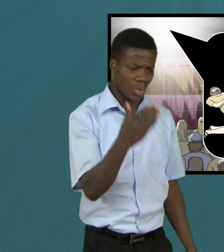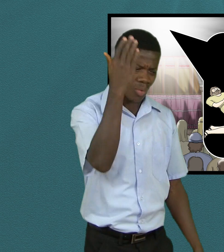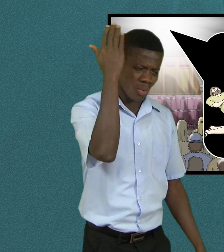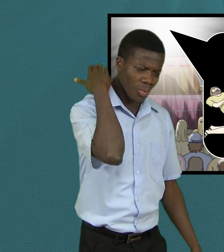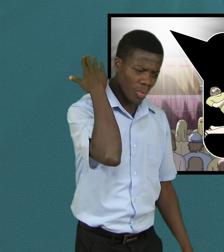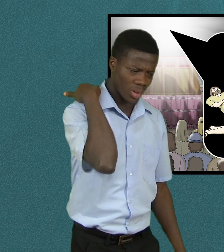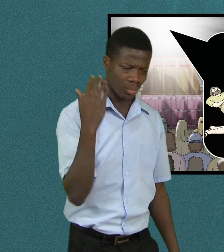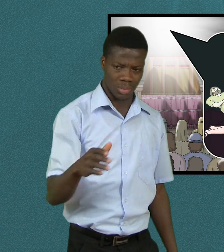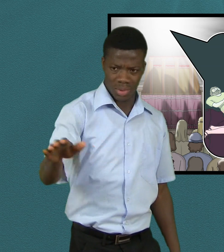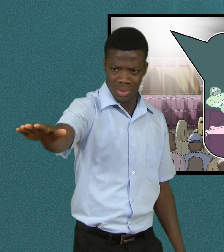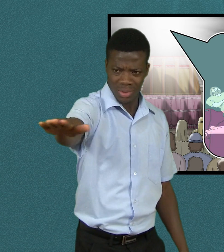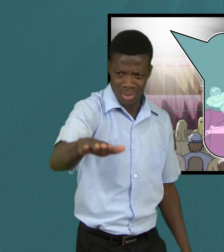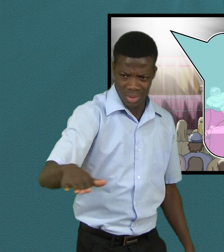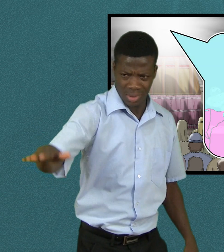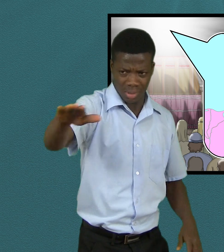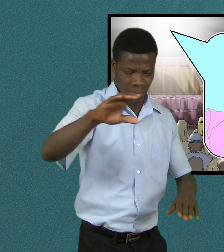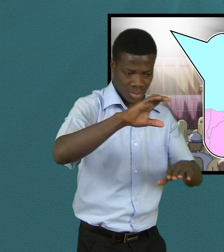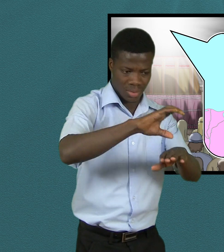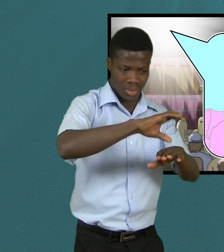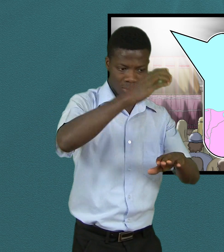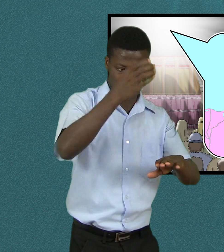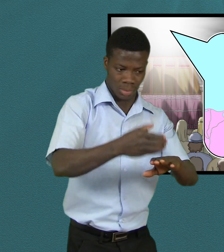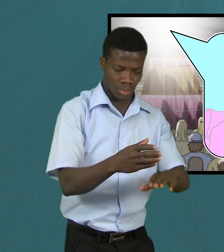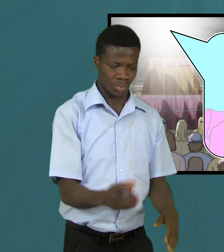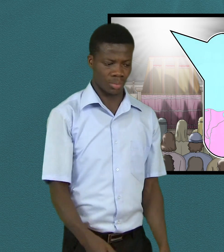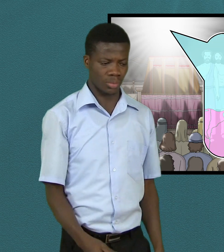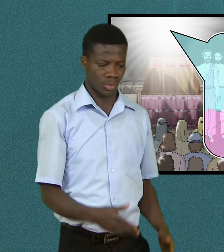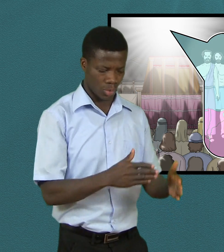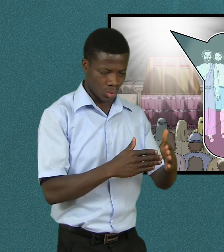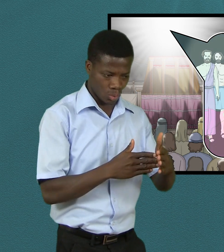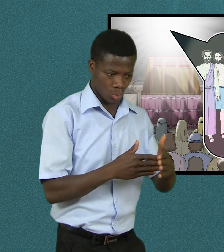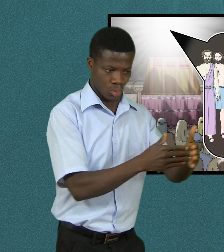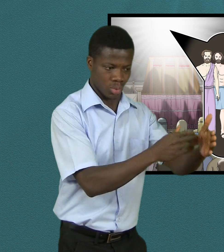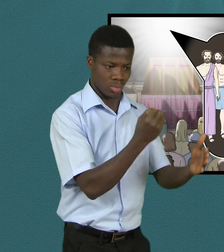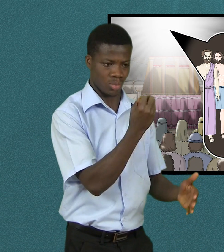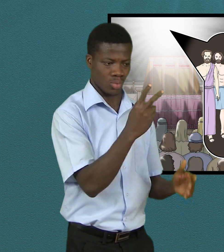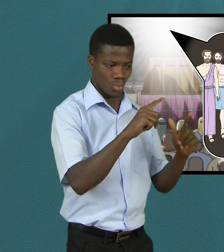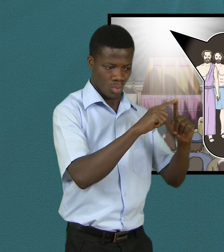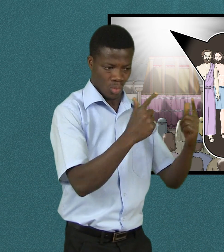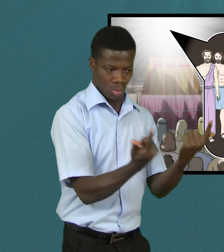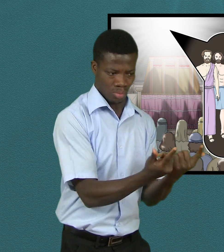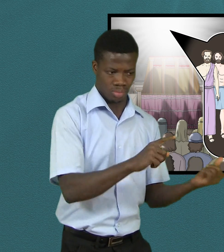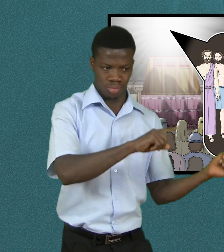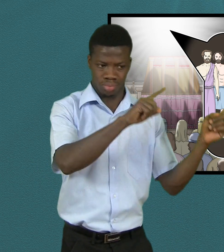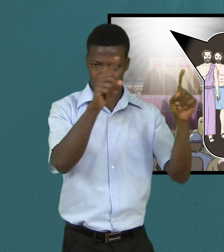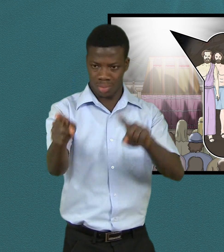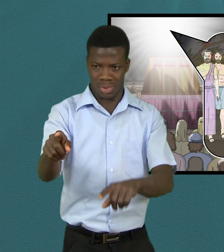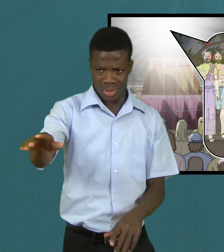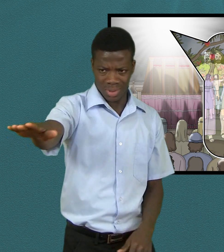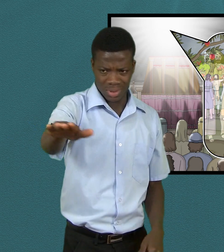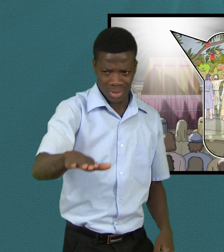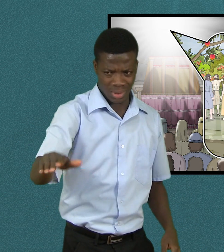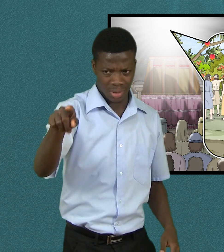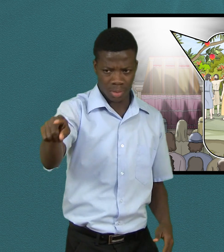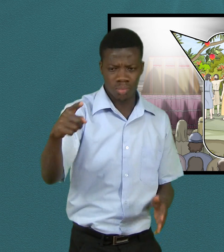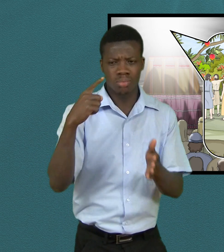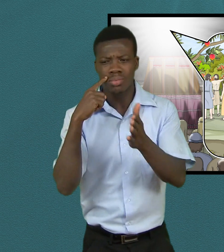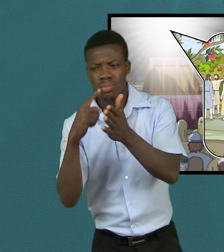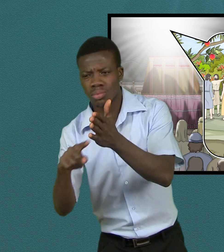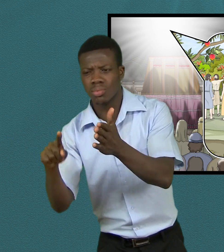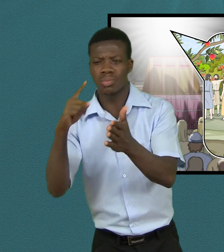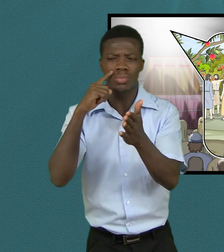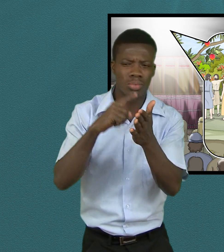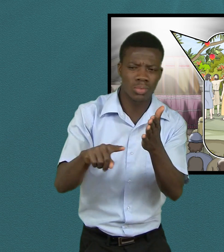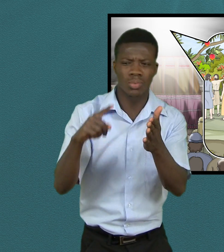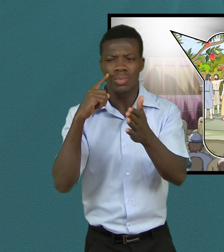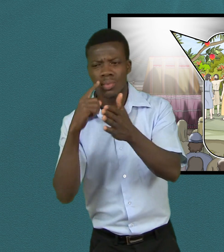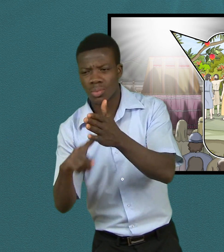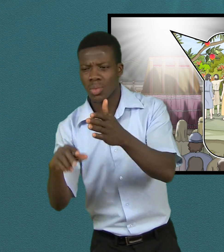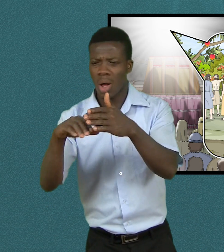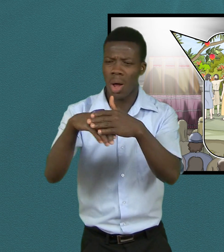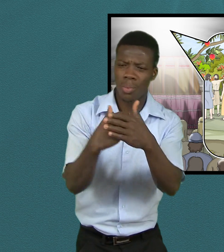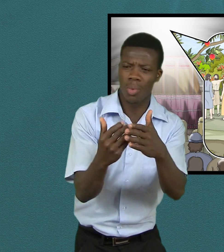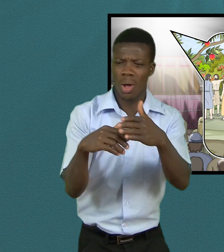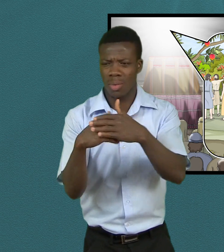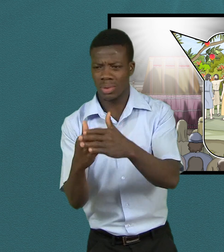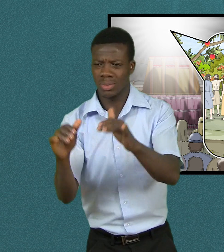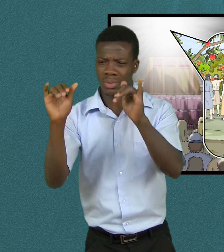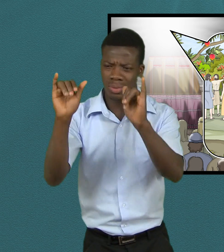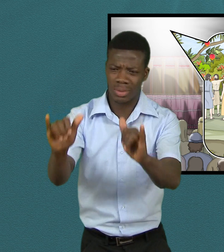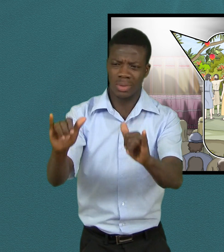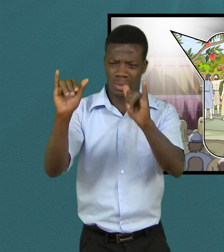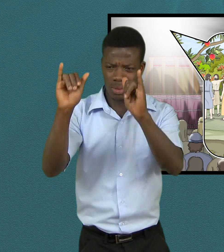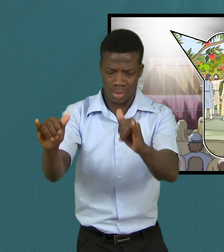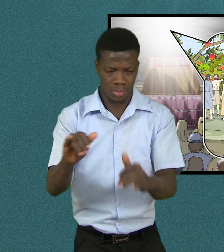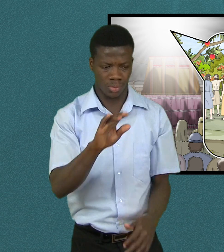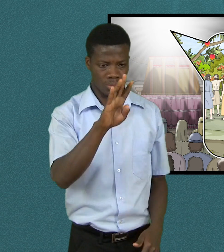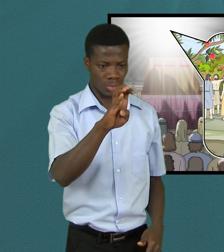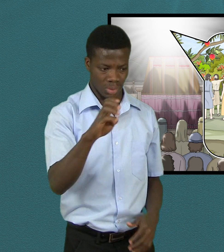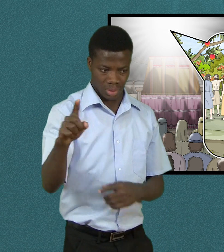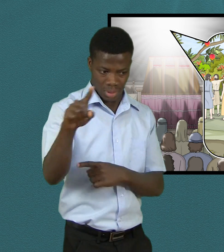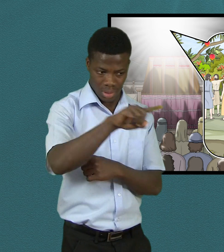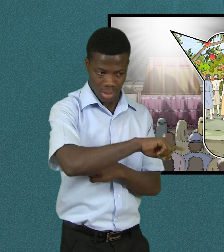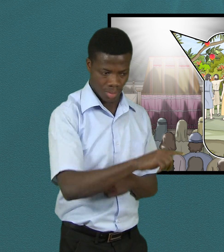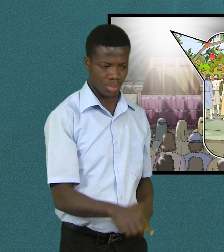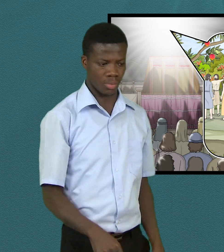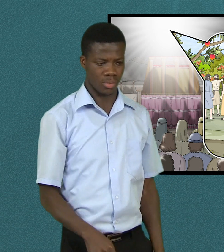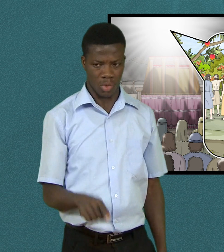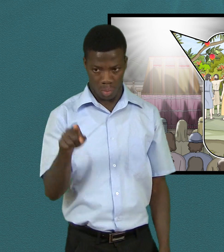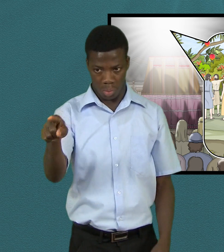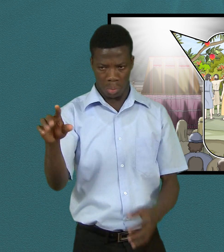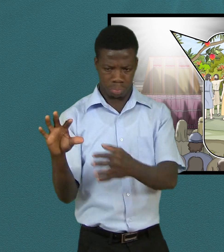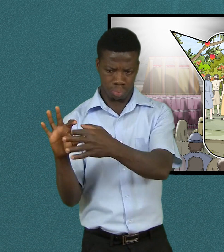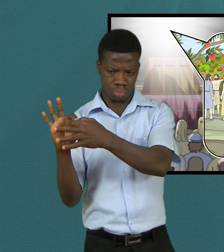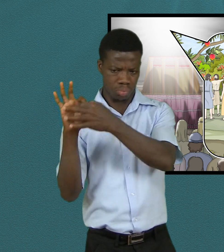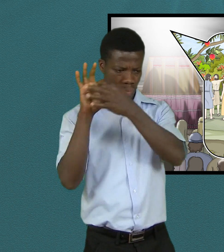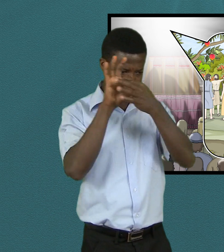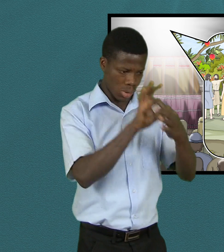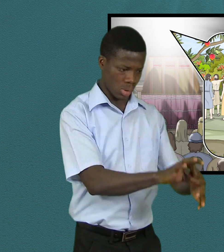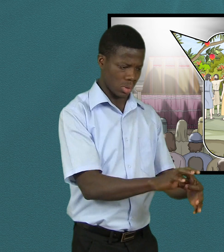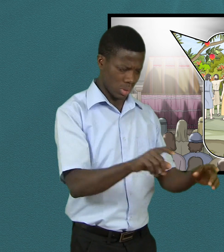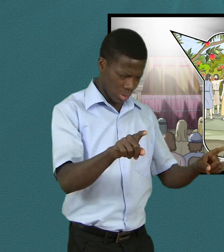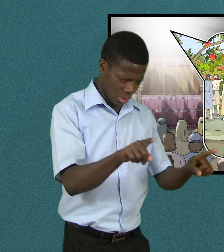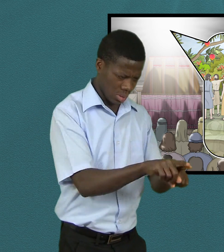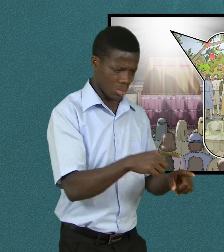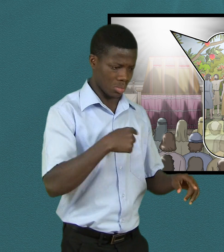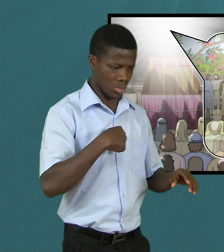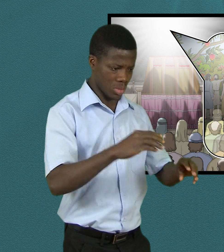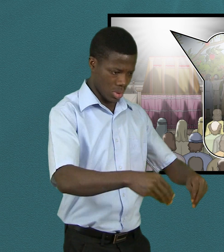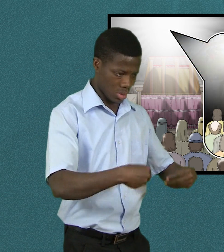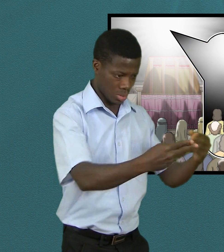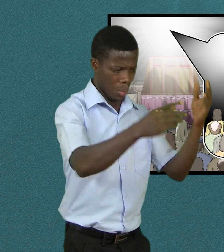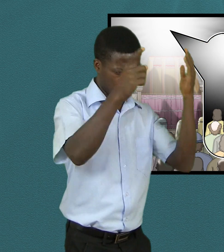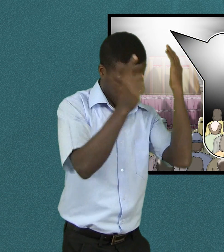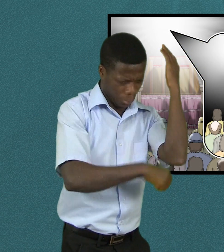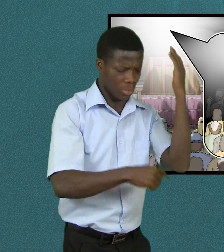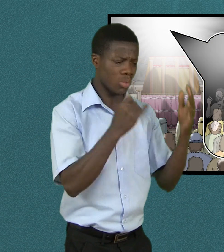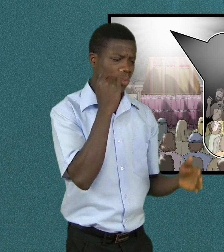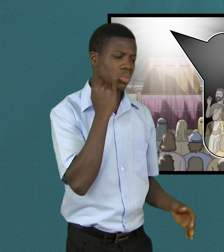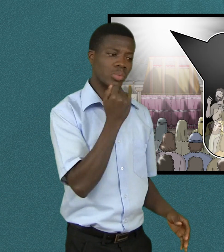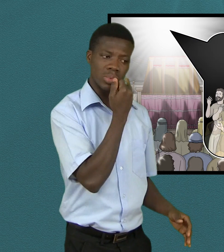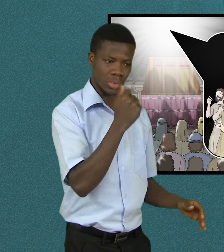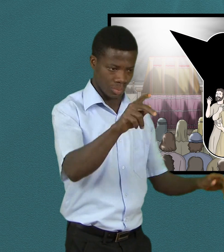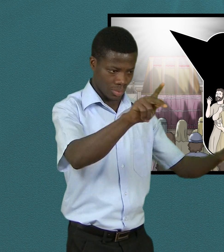In keeping with the forty days you spied out the land, you shall bear your guilt forty years—a year for each day—and you will experience My alienation.